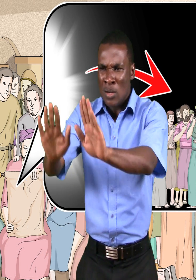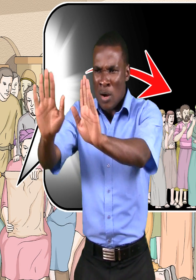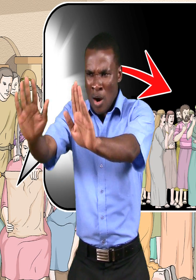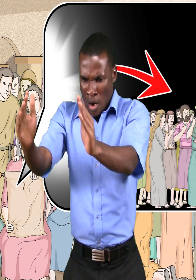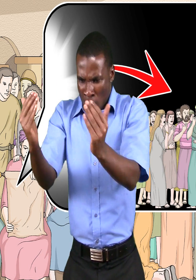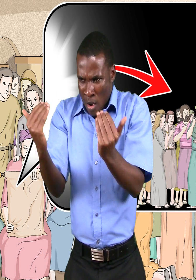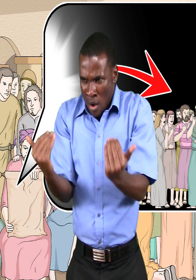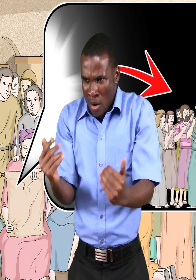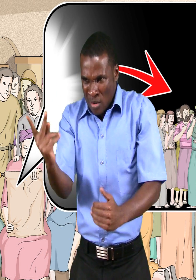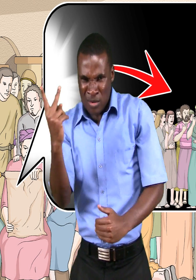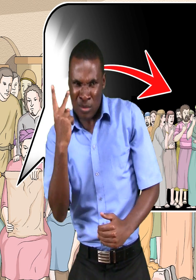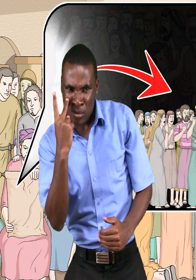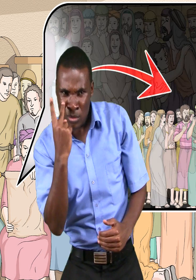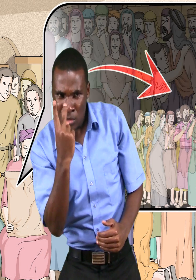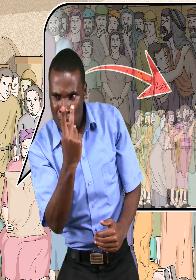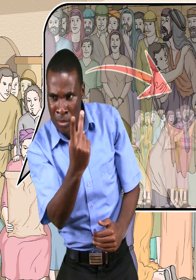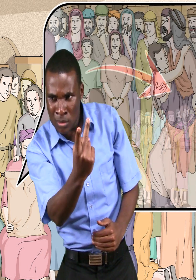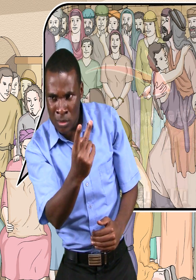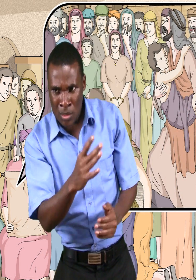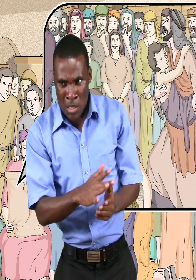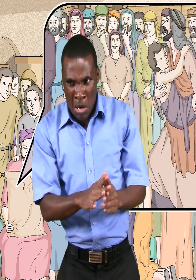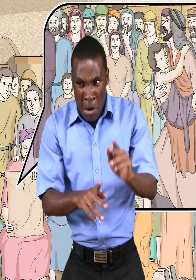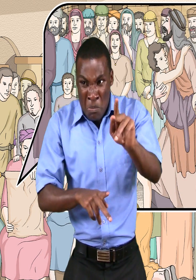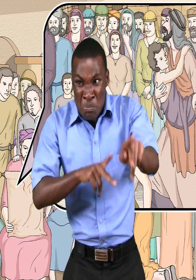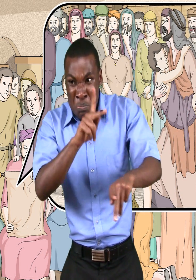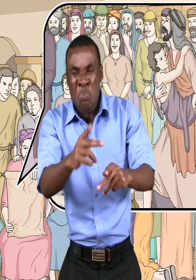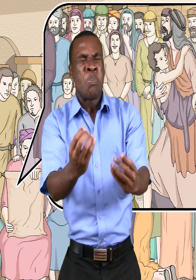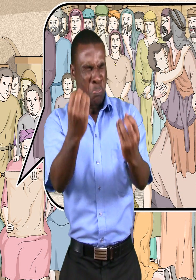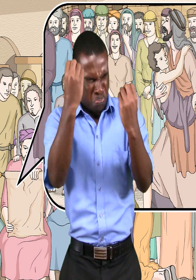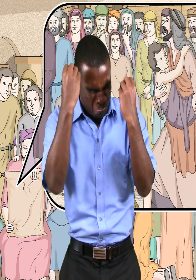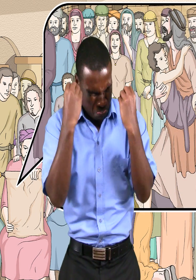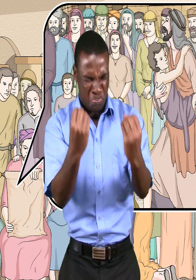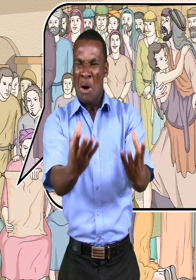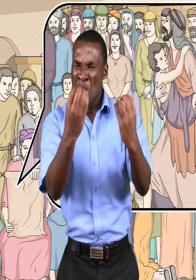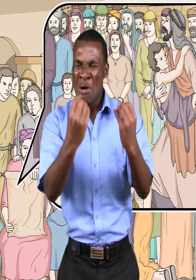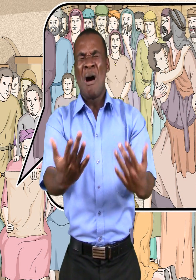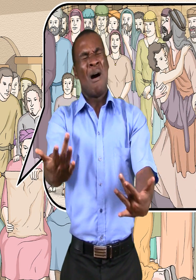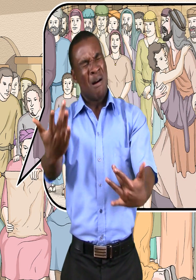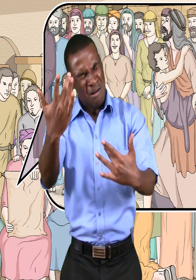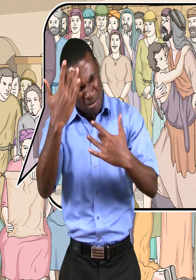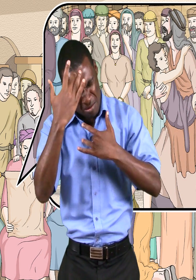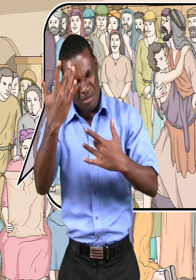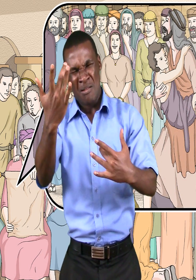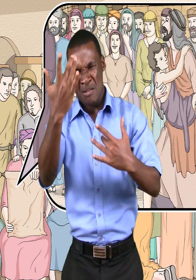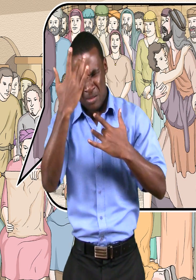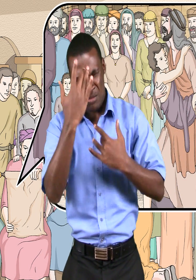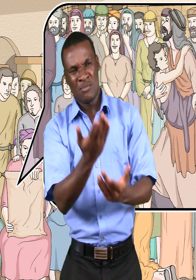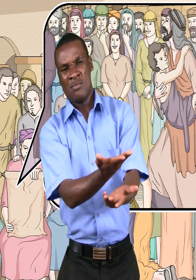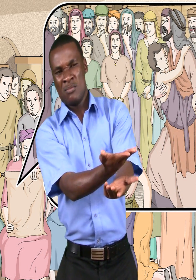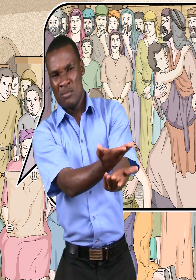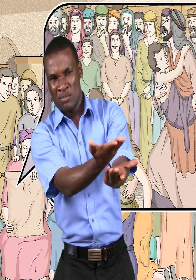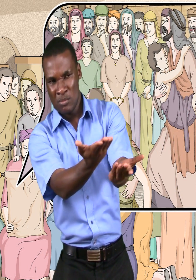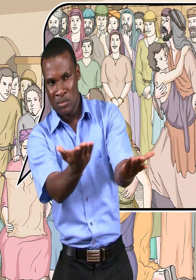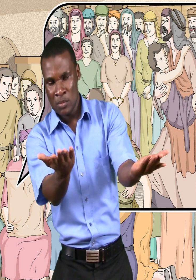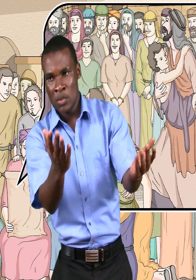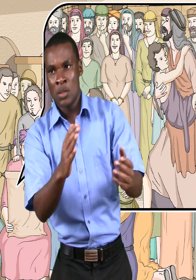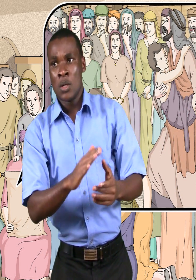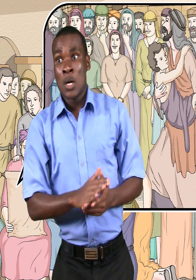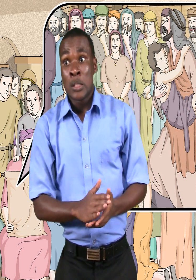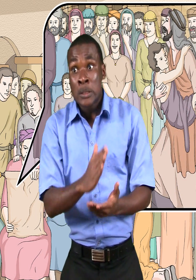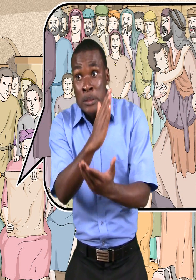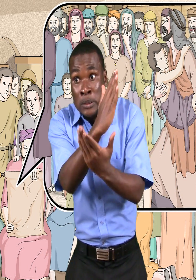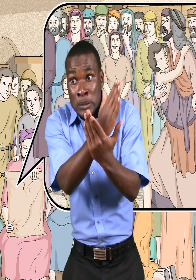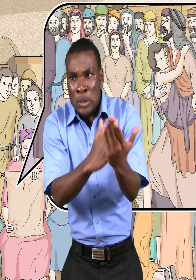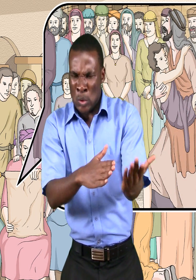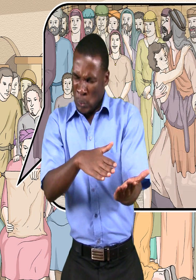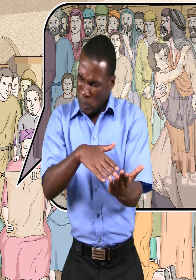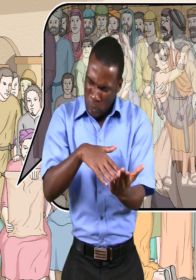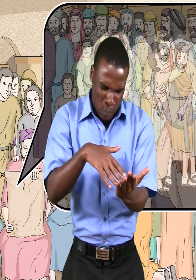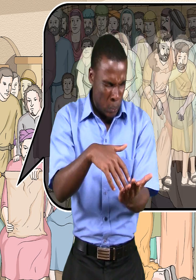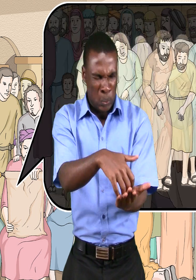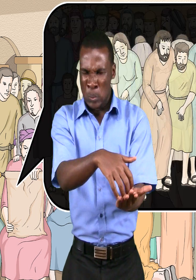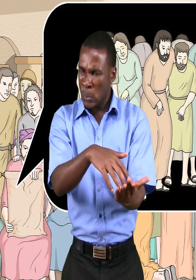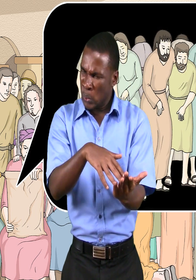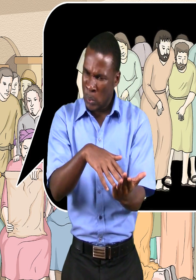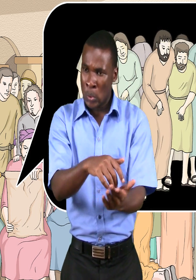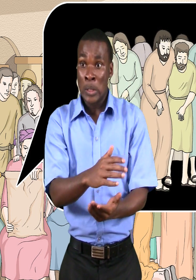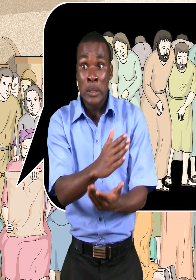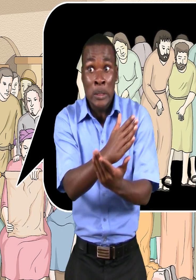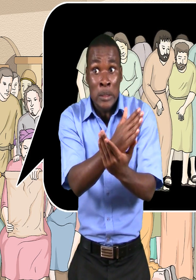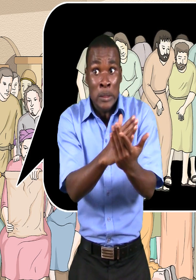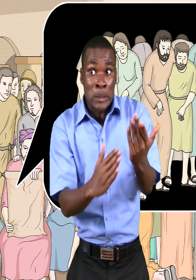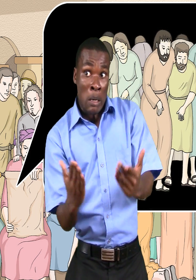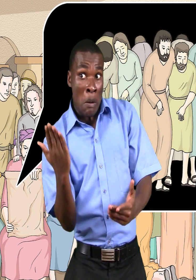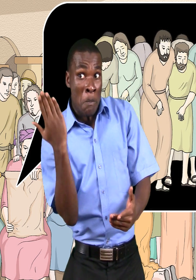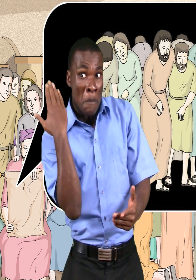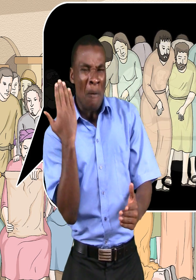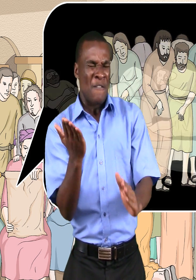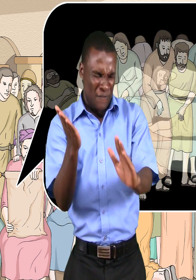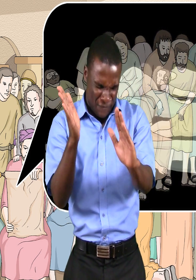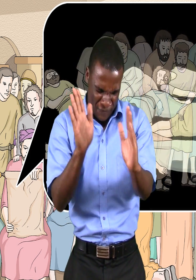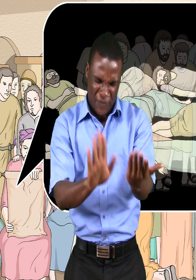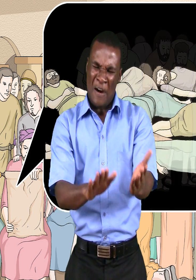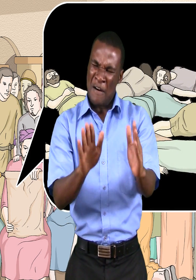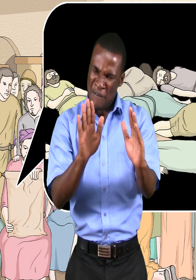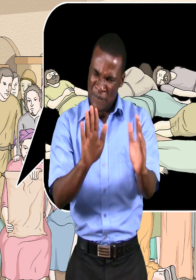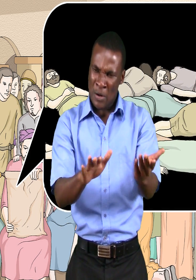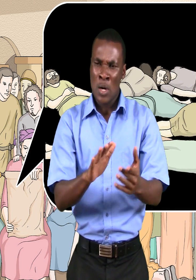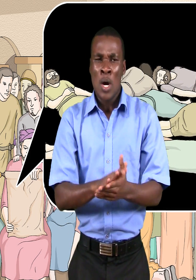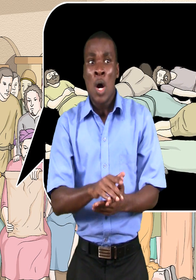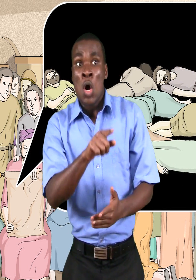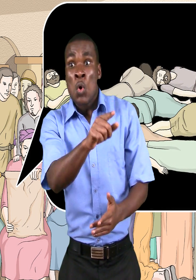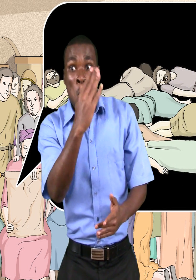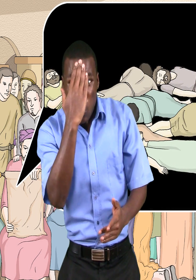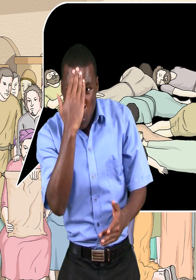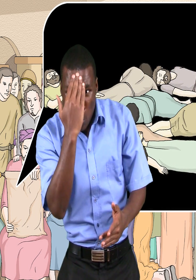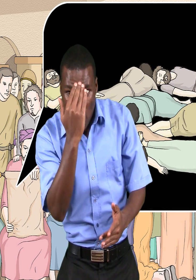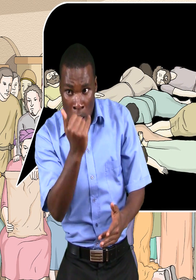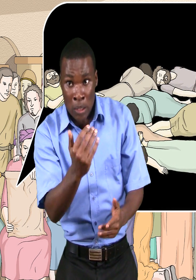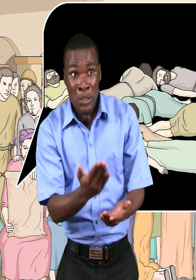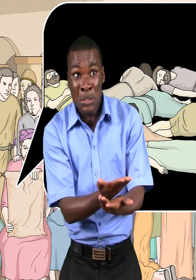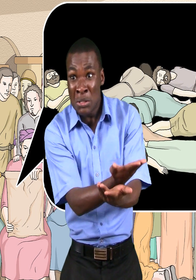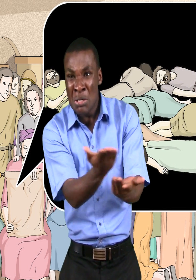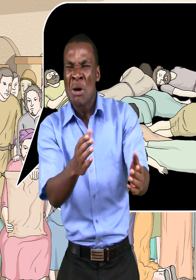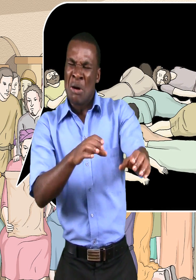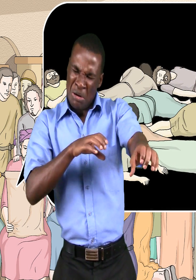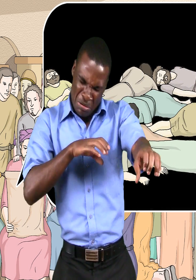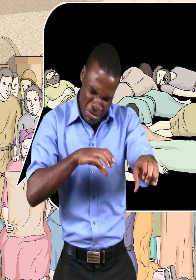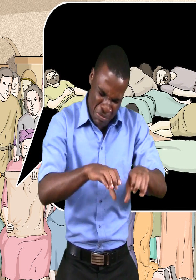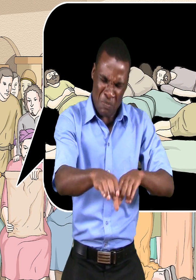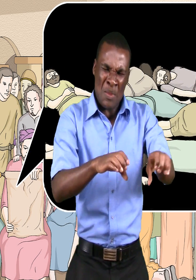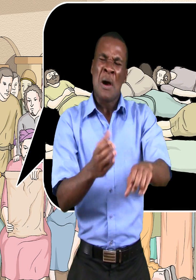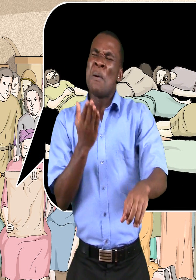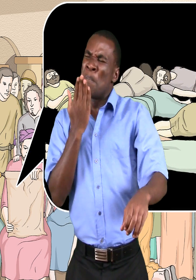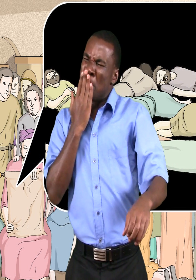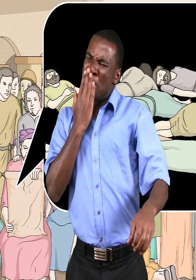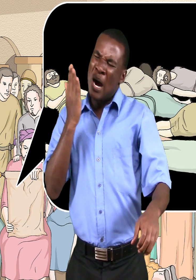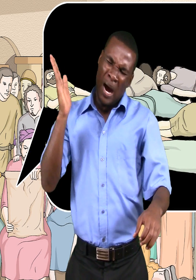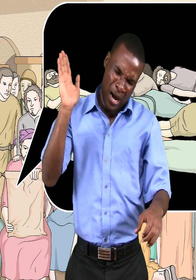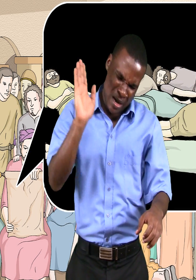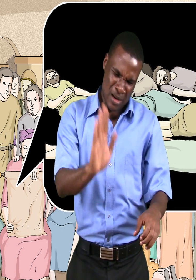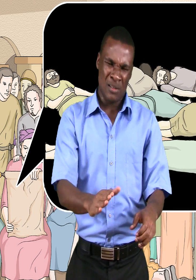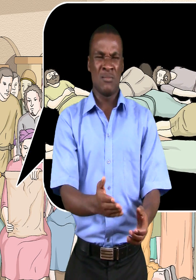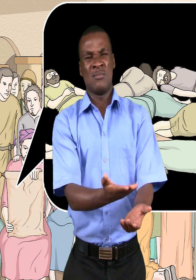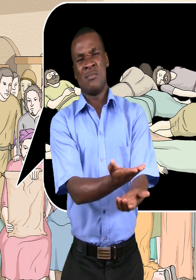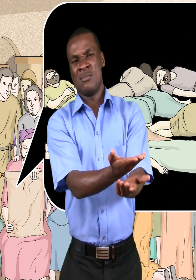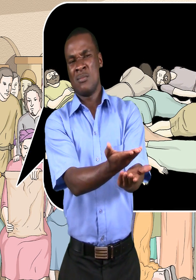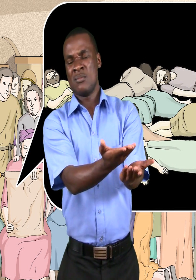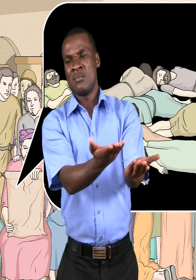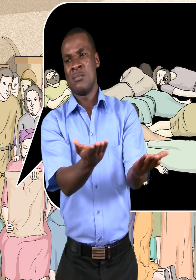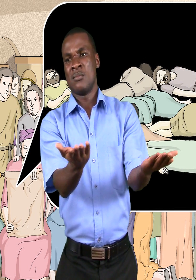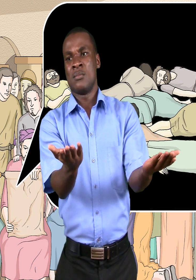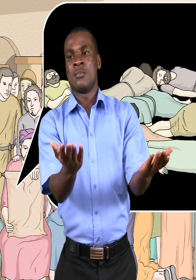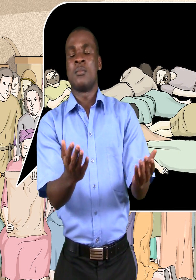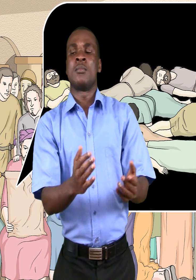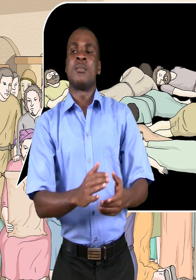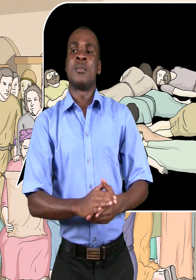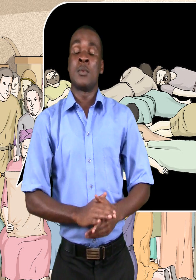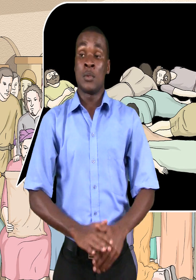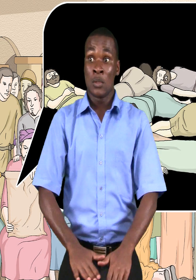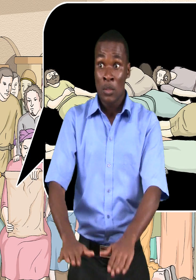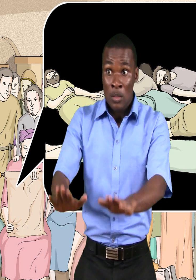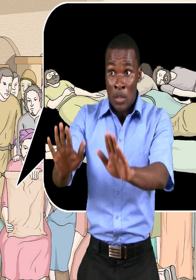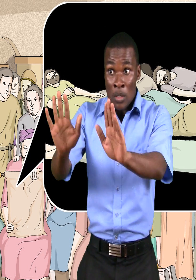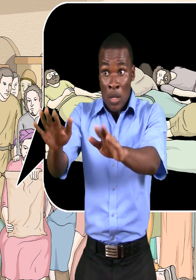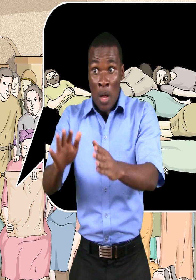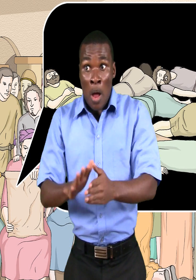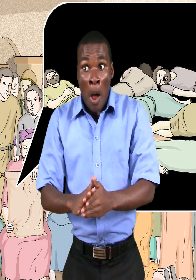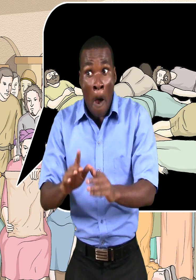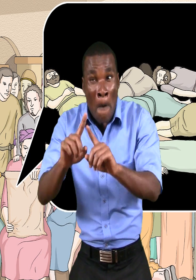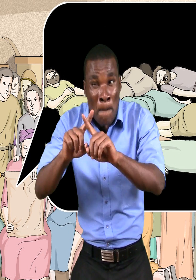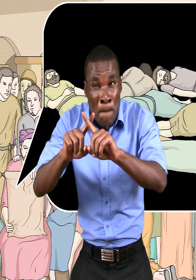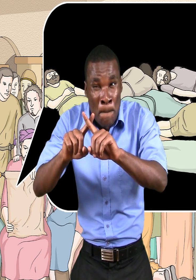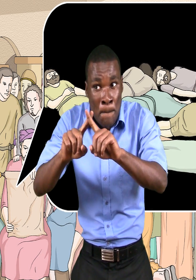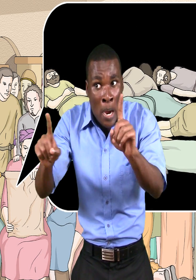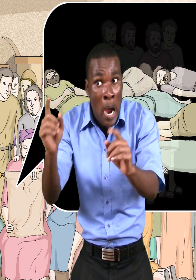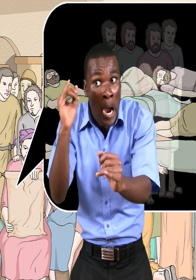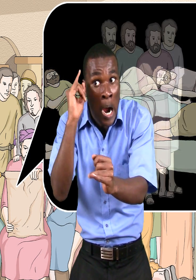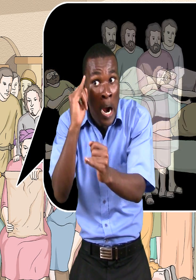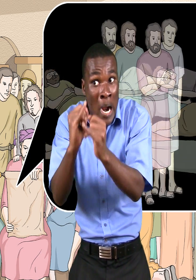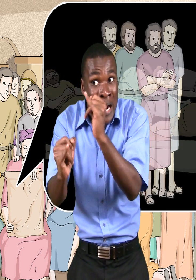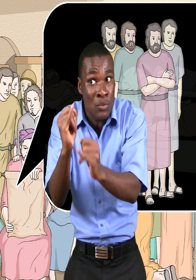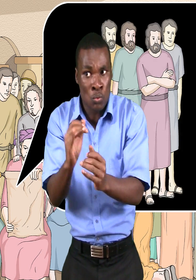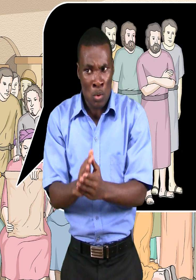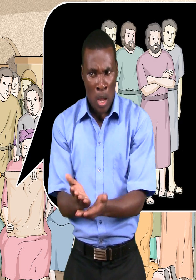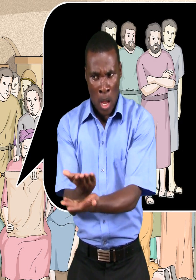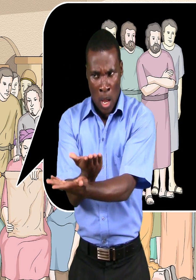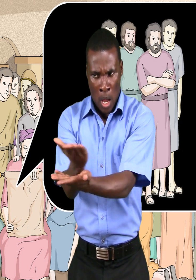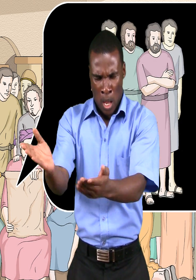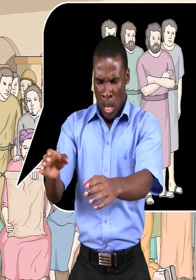That is why many among you are weak and sick, and a number of you have fallen asleep.